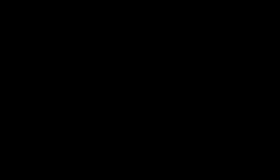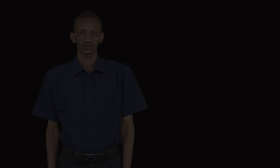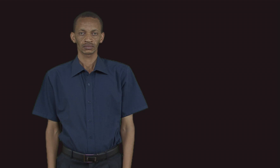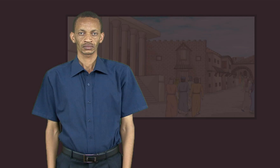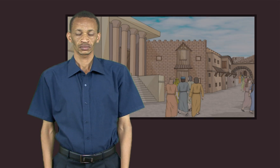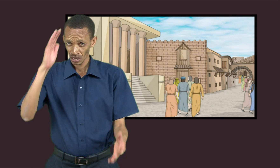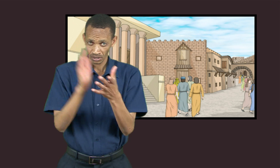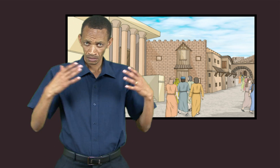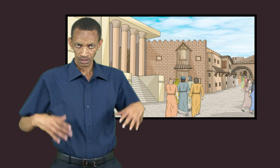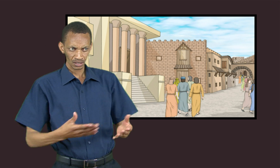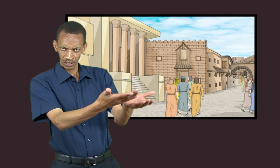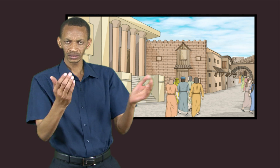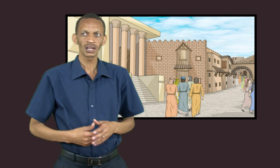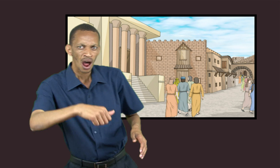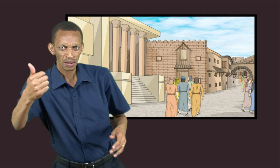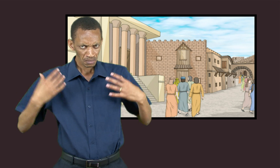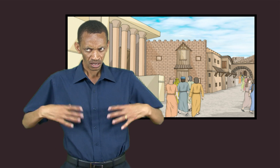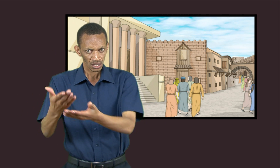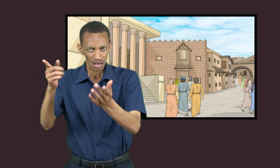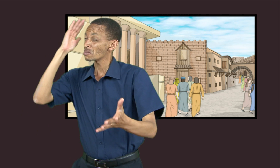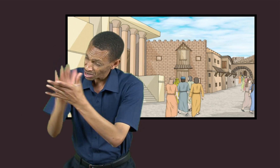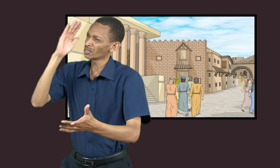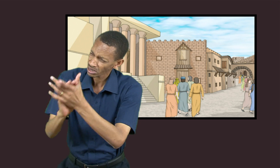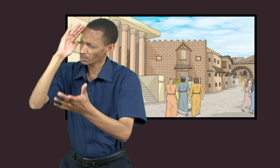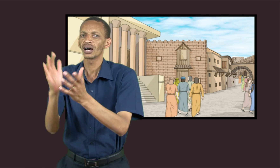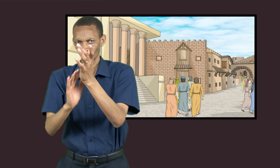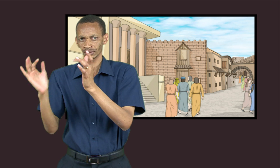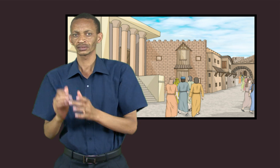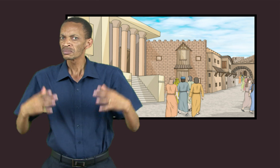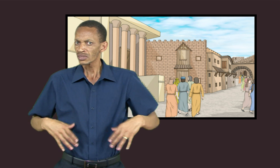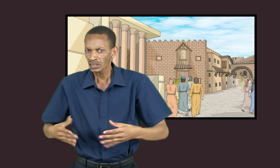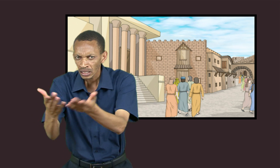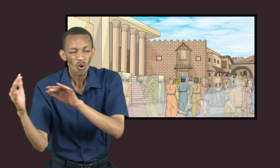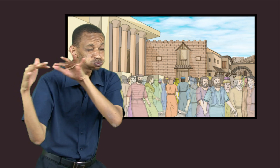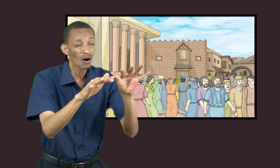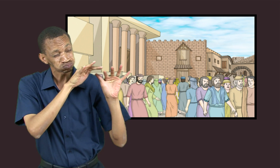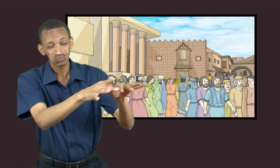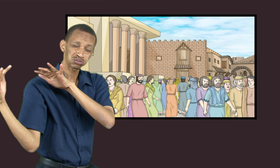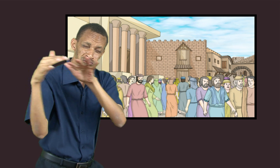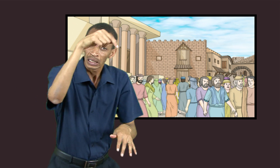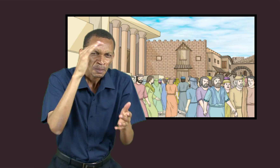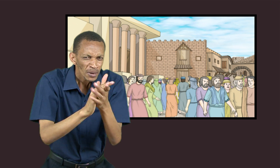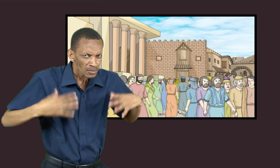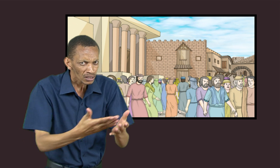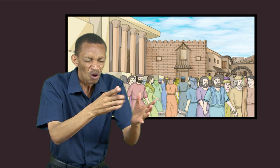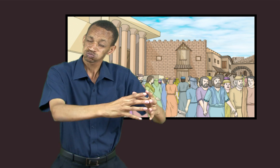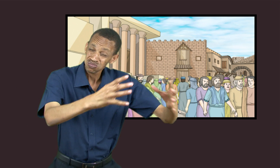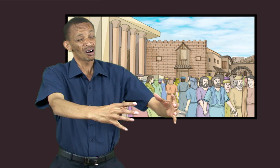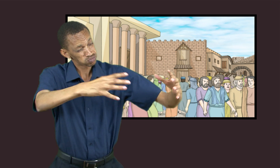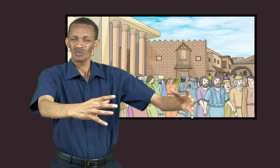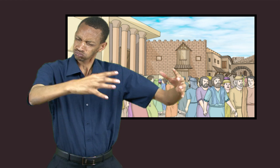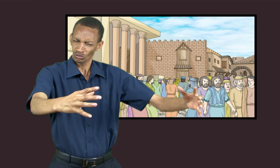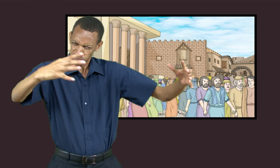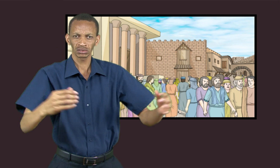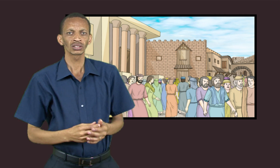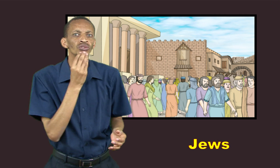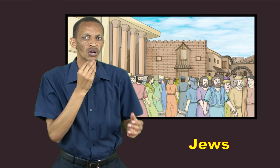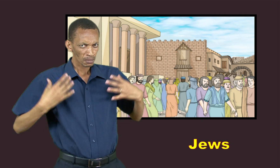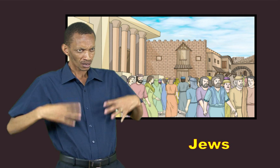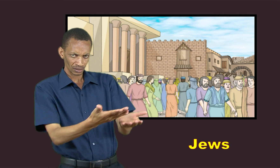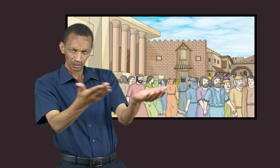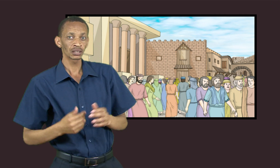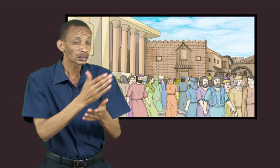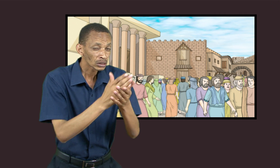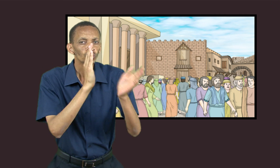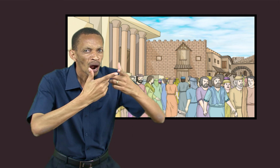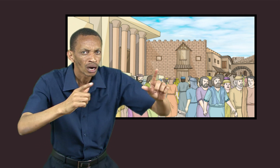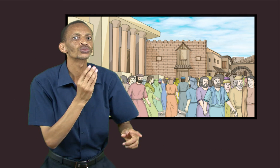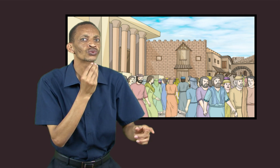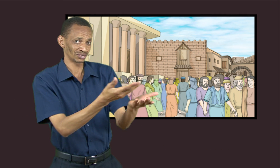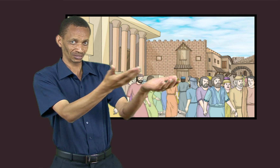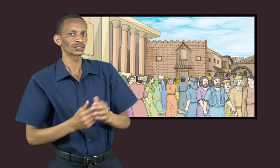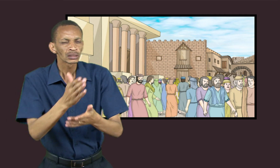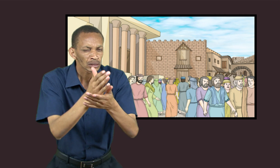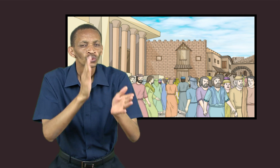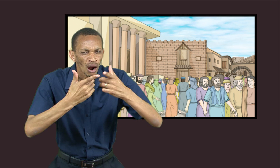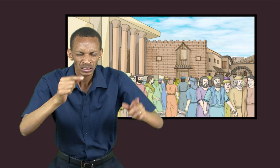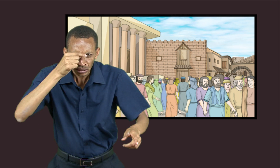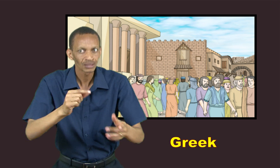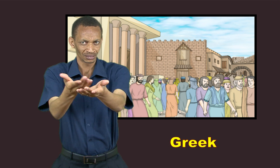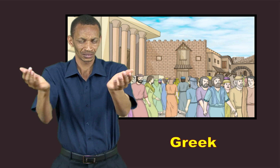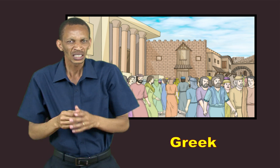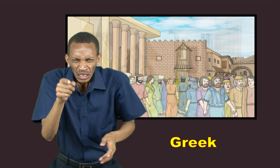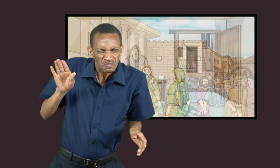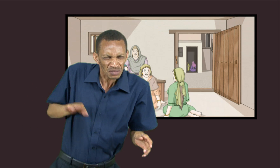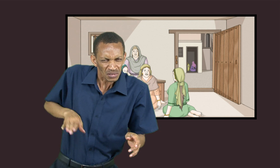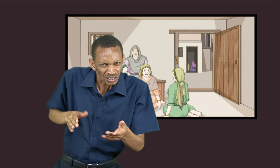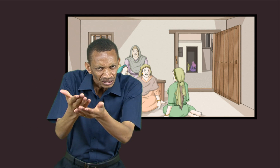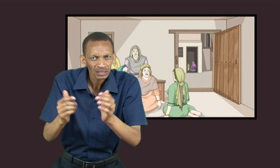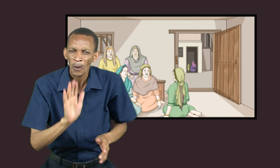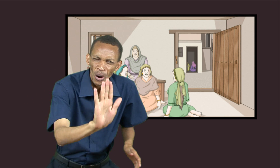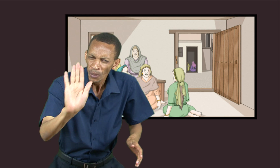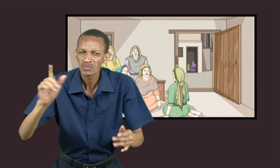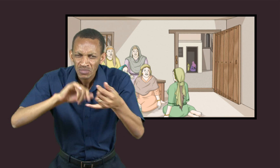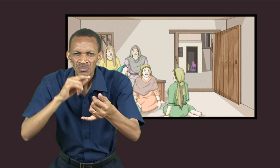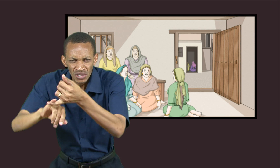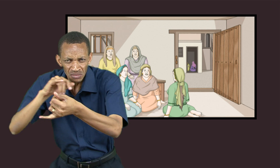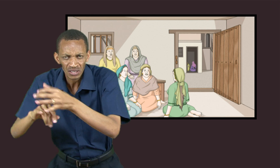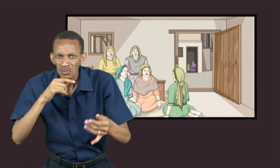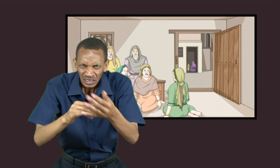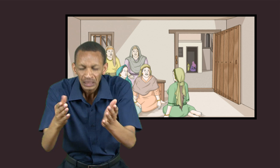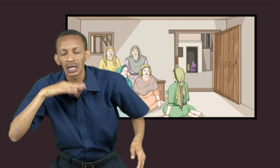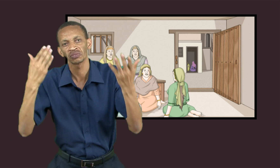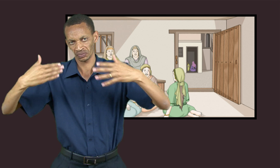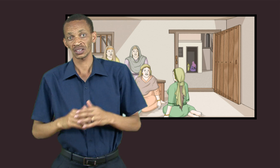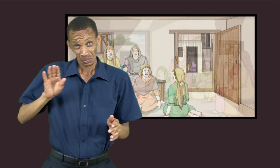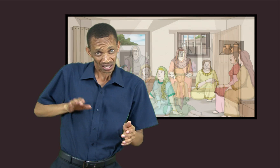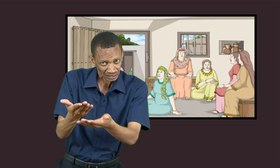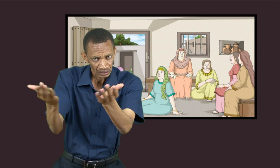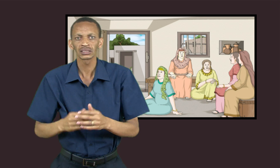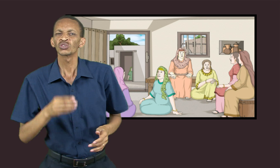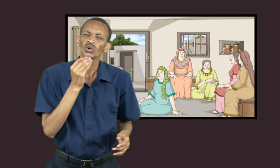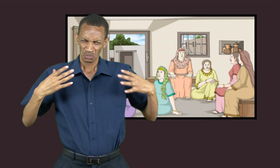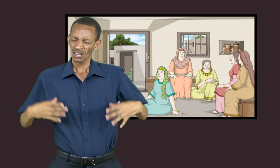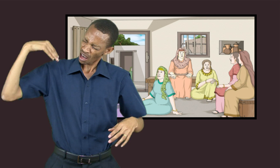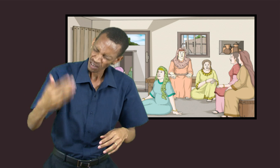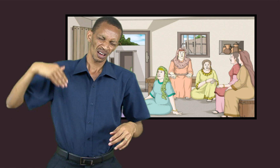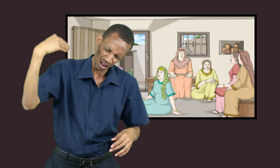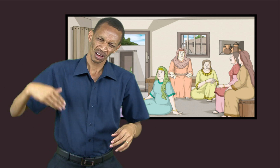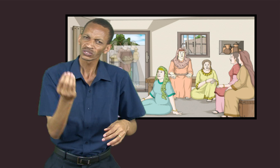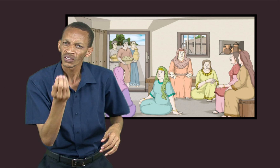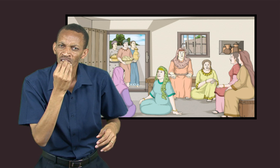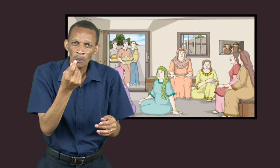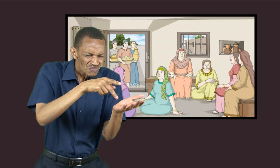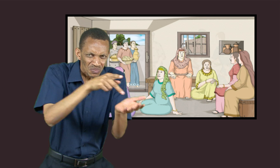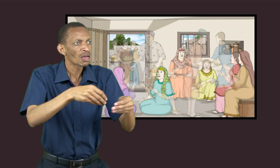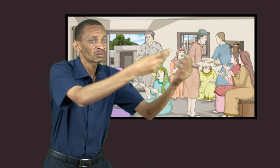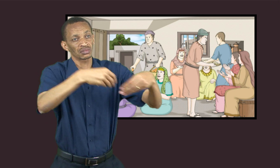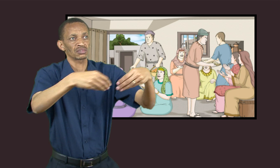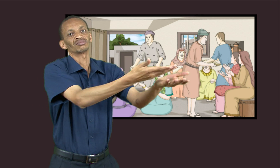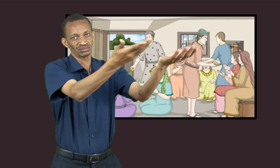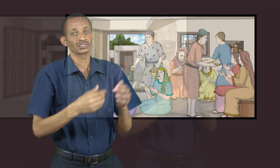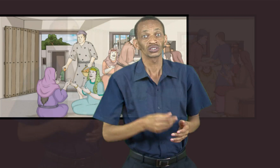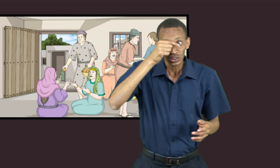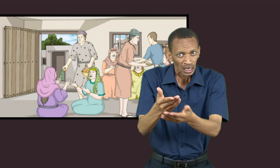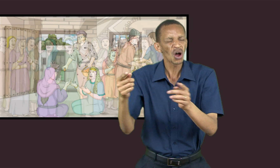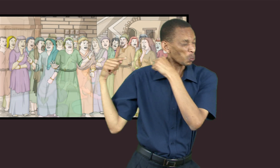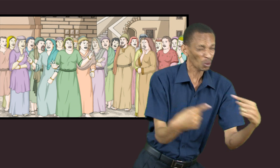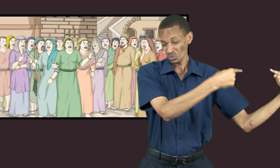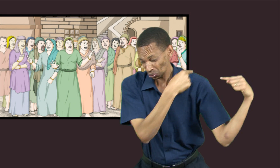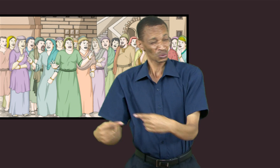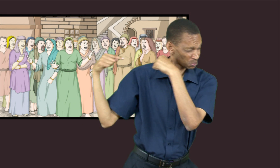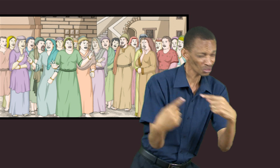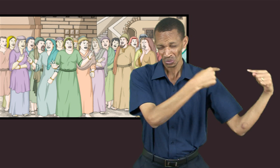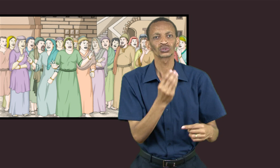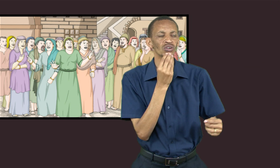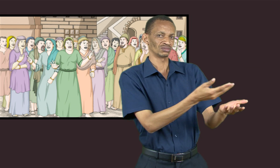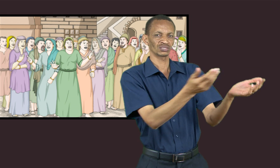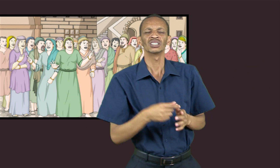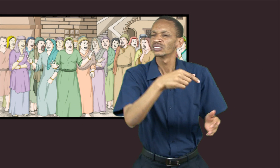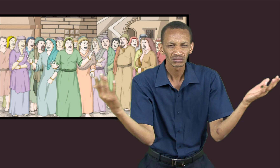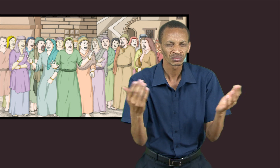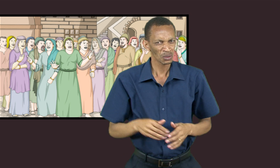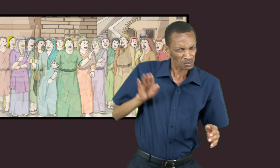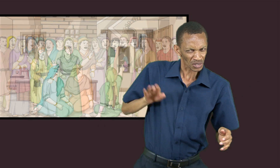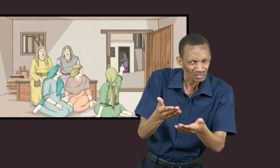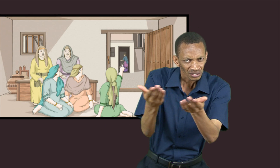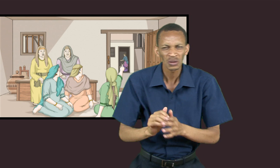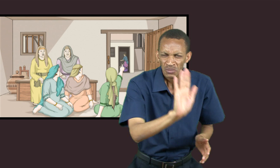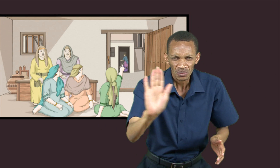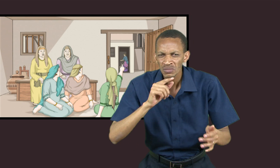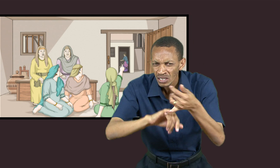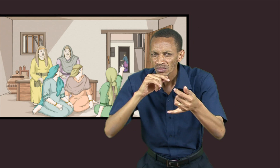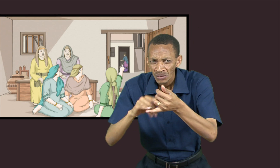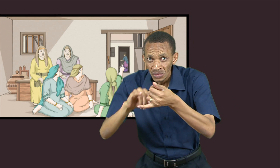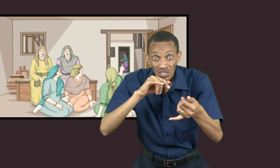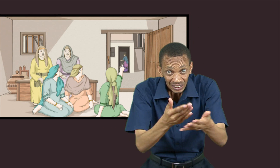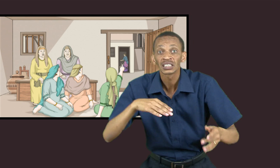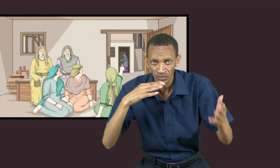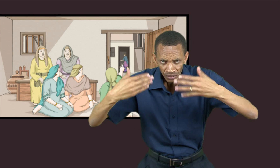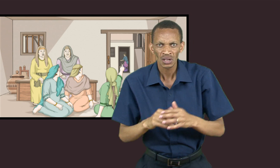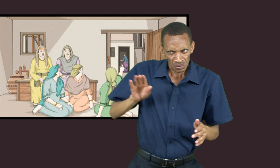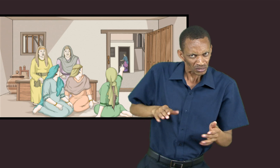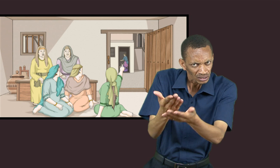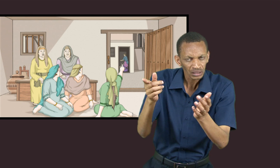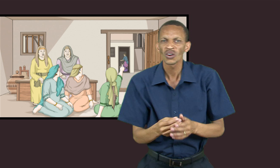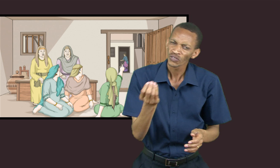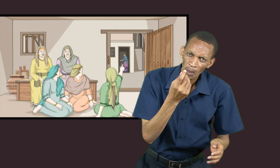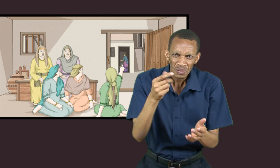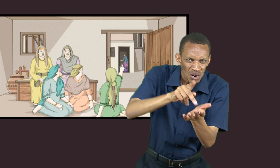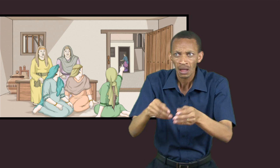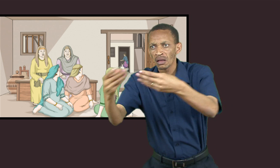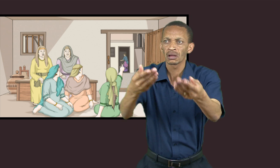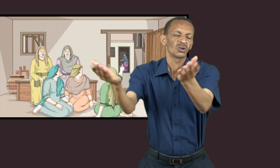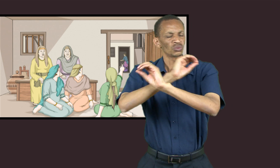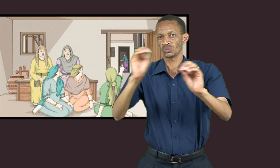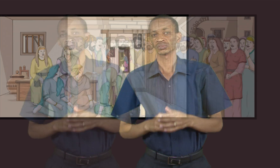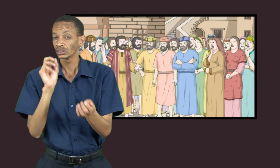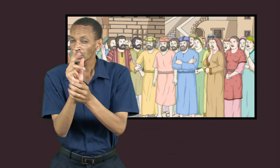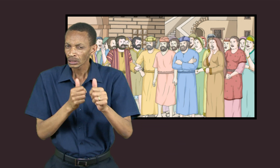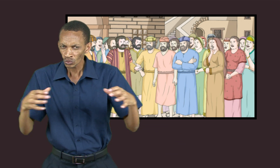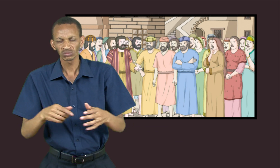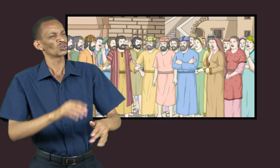In those days when the disciples were increasing in number, the Grecian Jews among them began to grumble against the Hebraic Jews because their widows were being overlooked in the daily distribution of food.